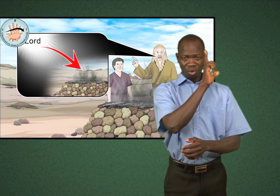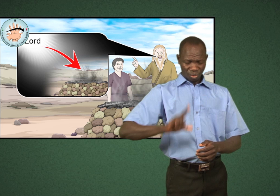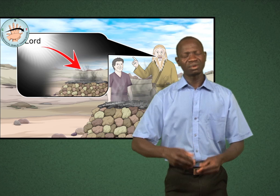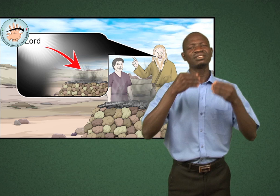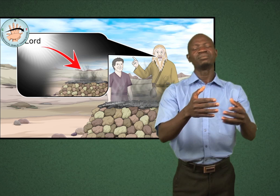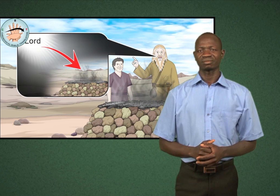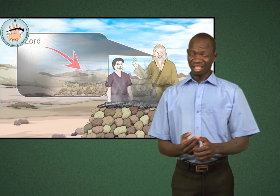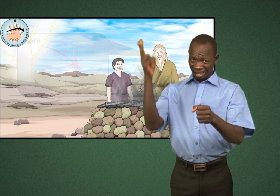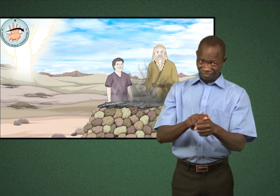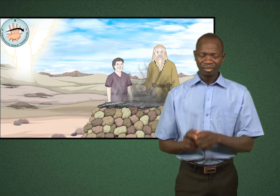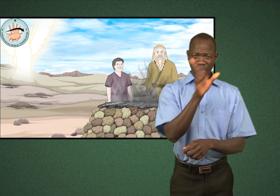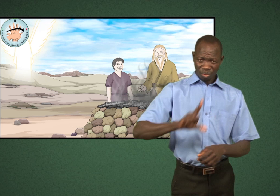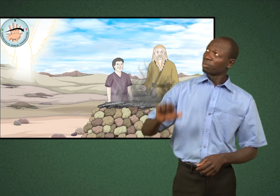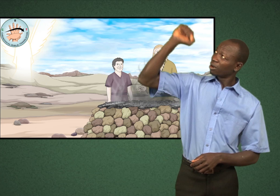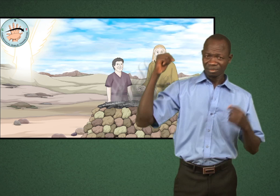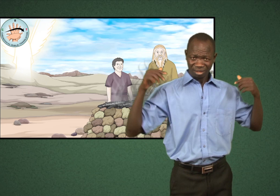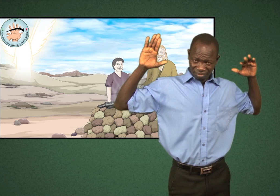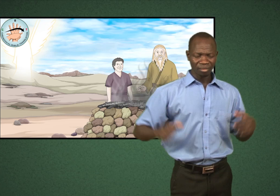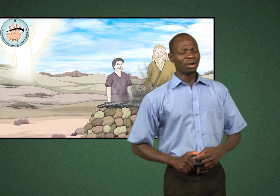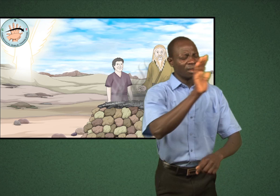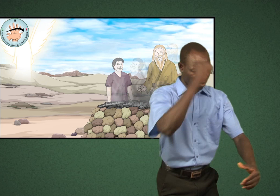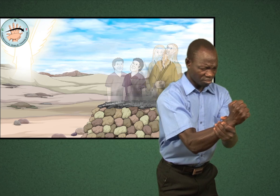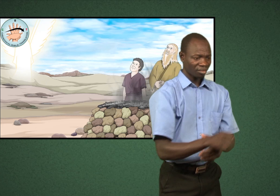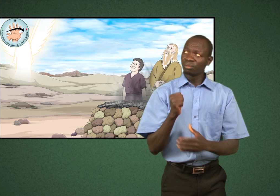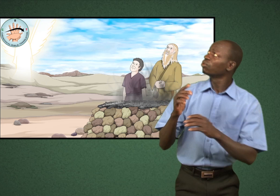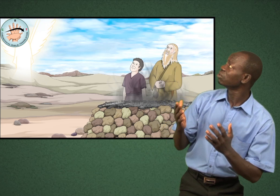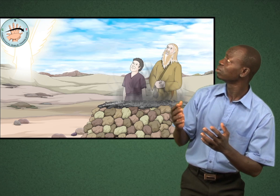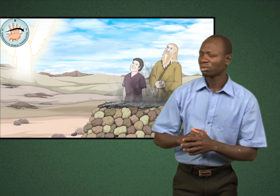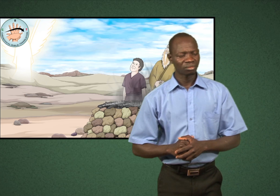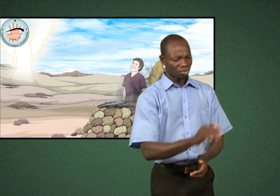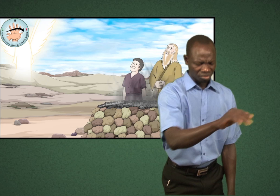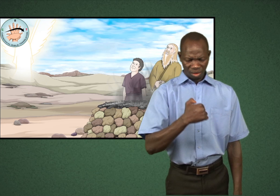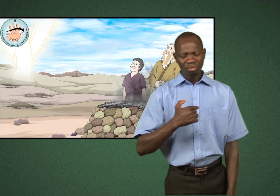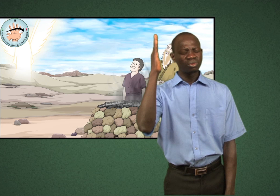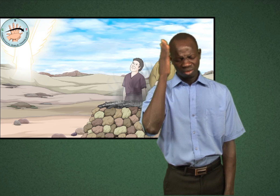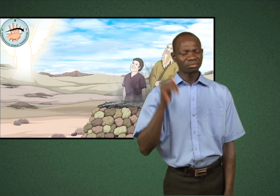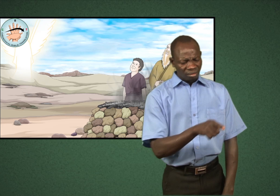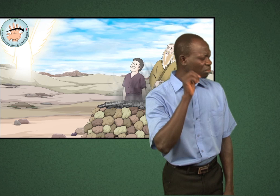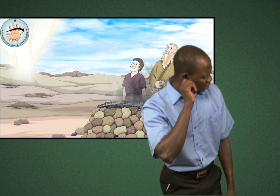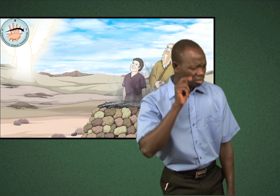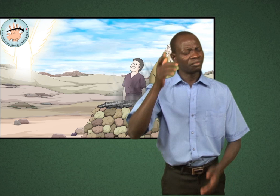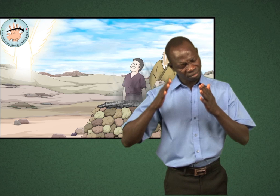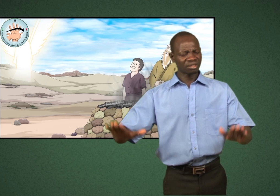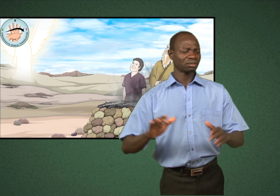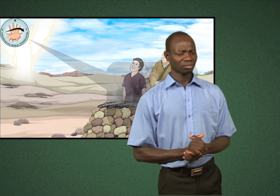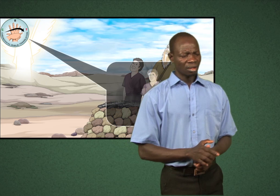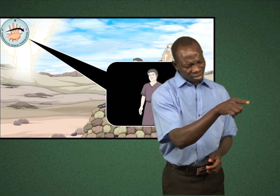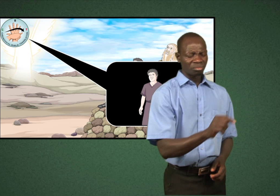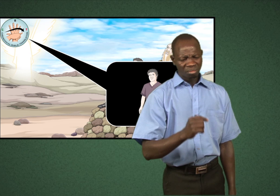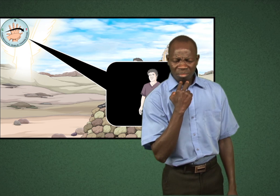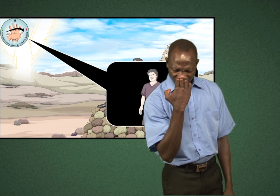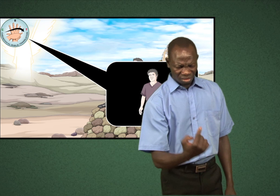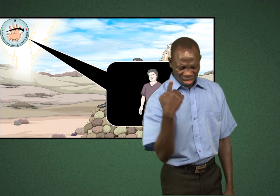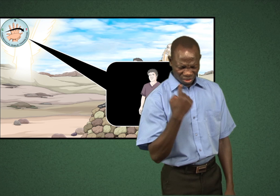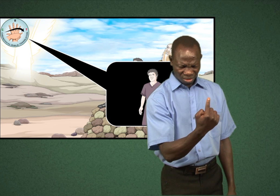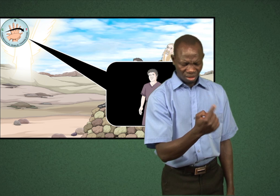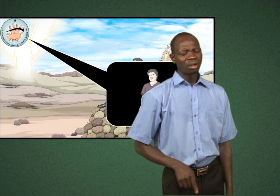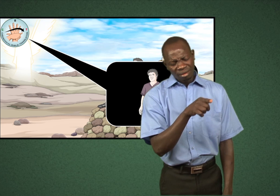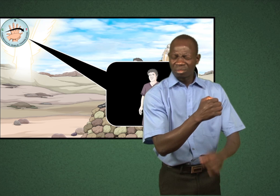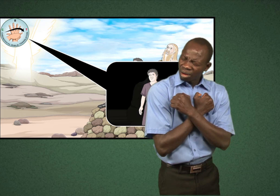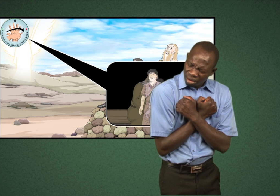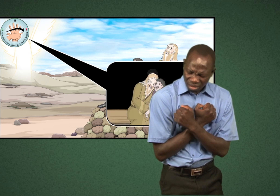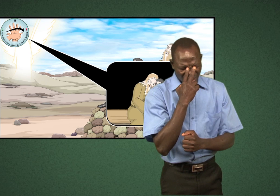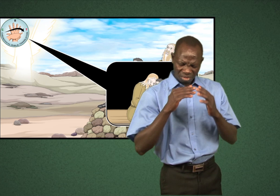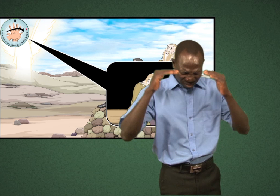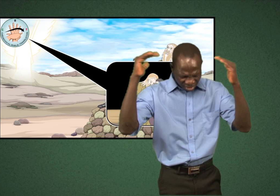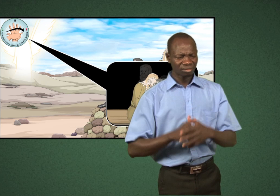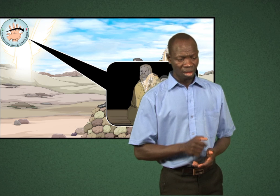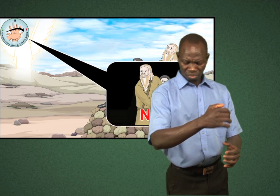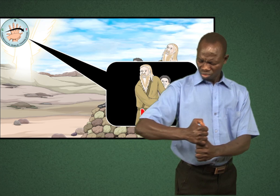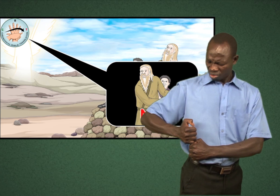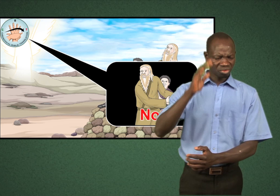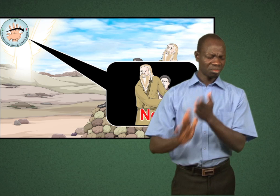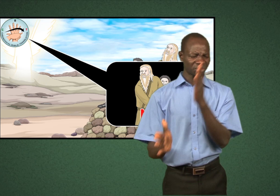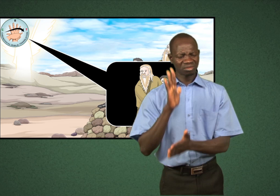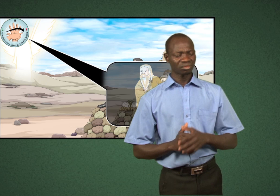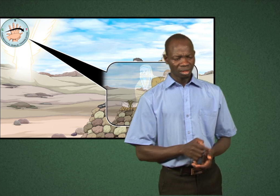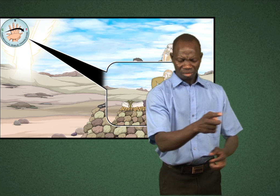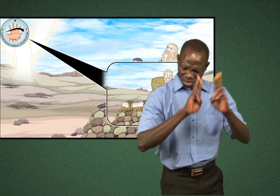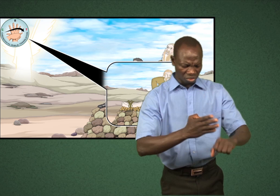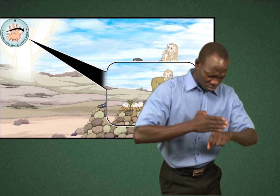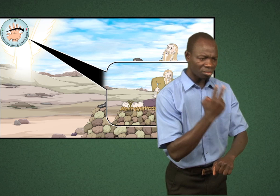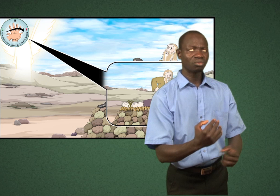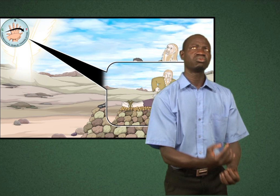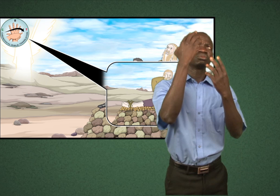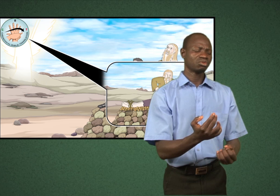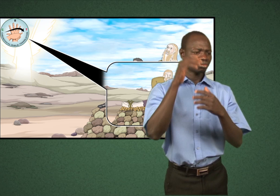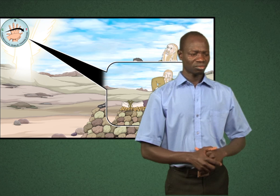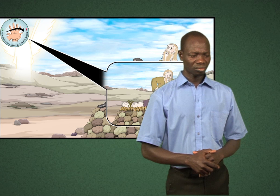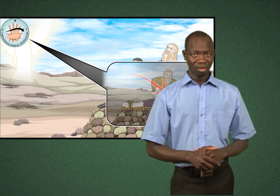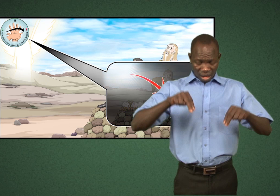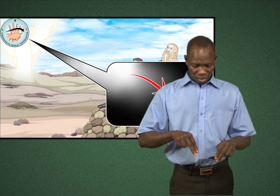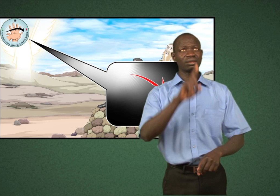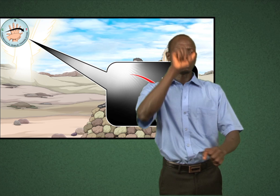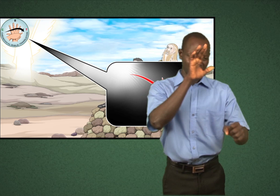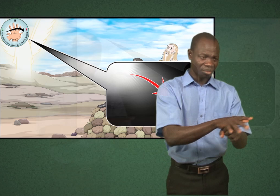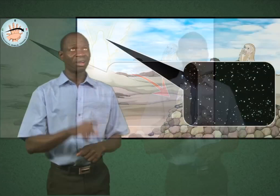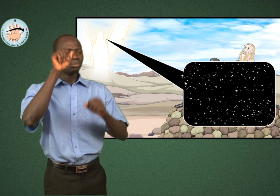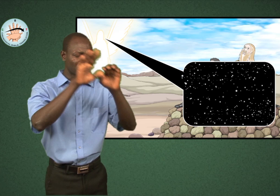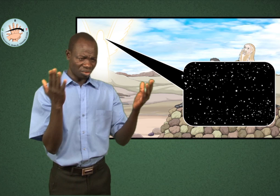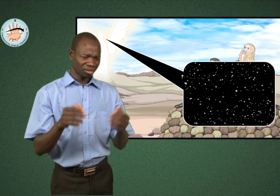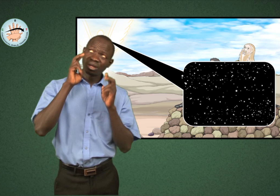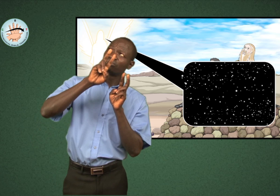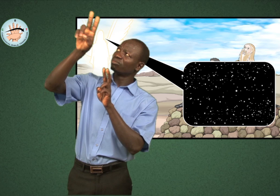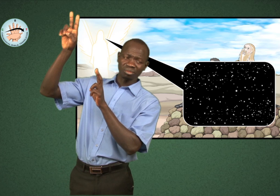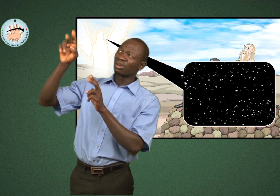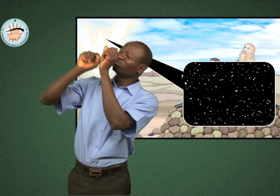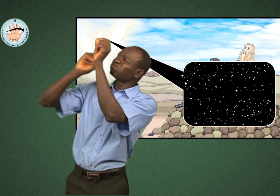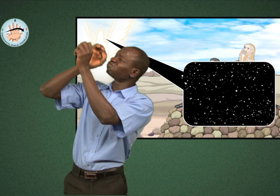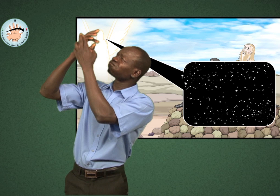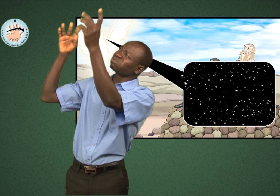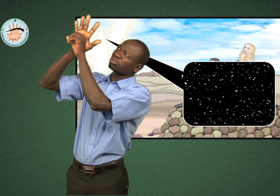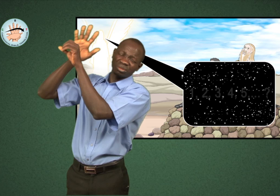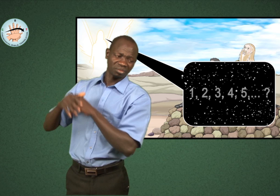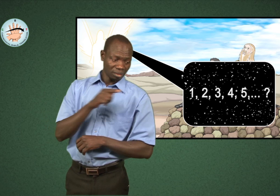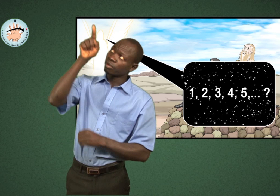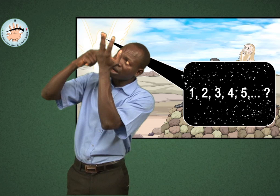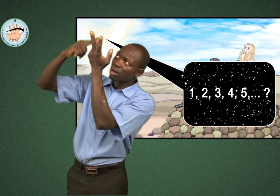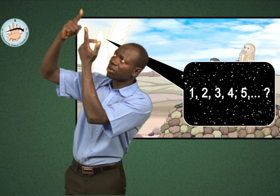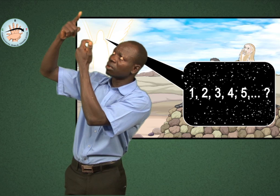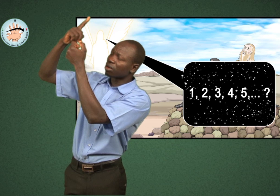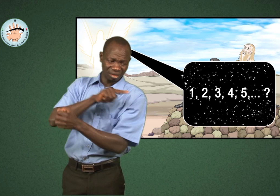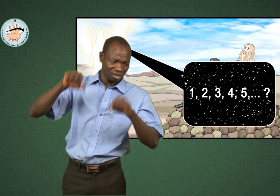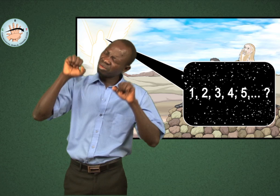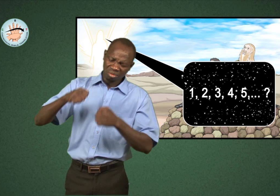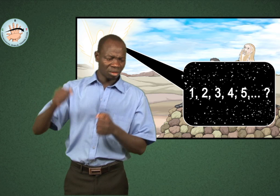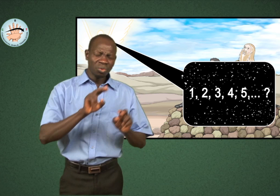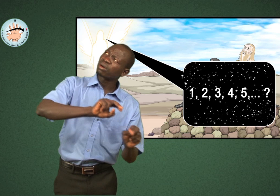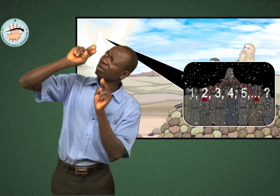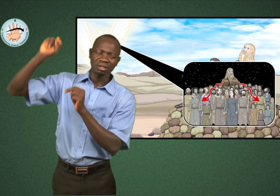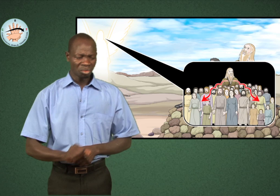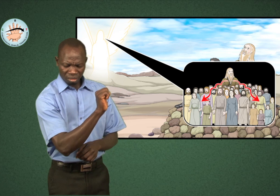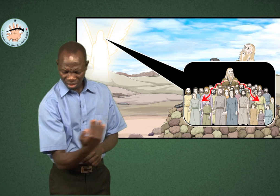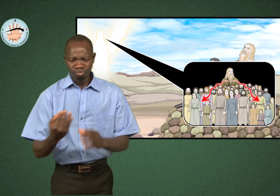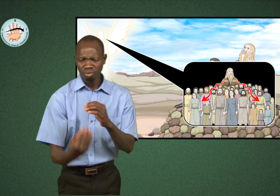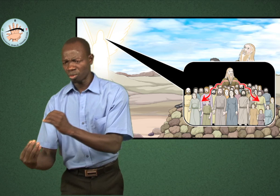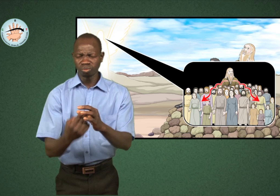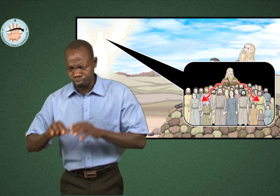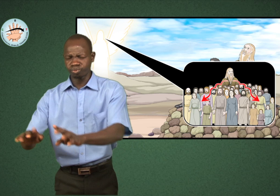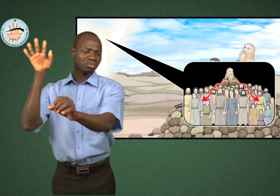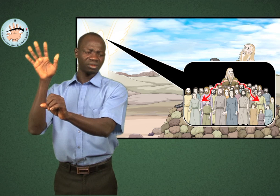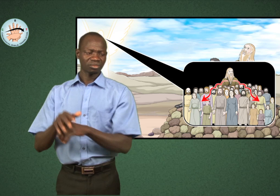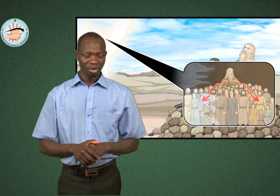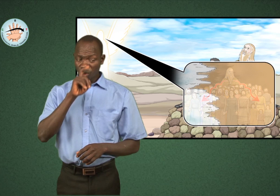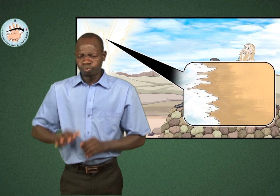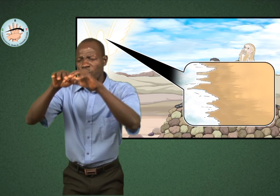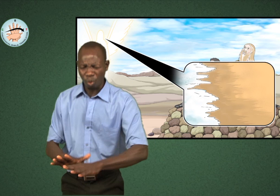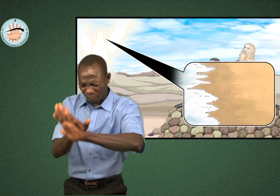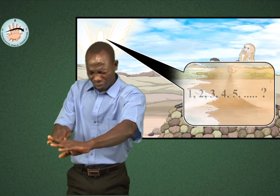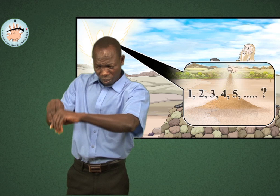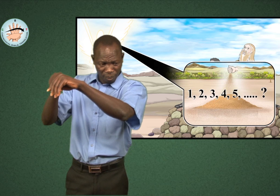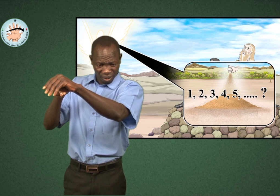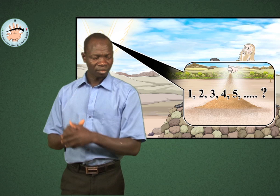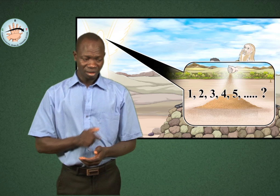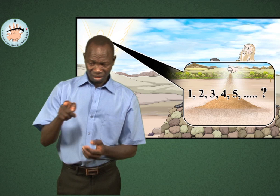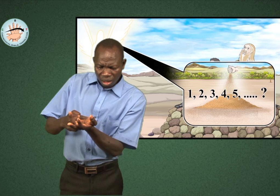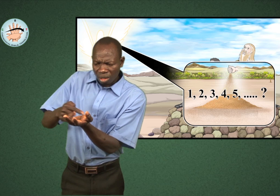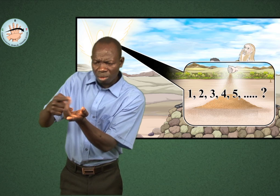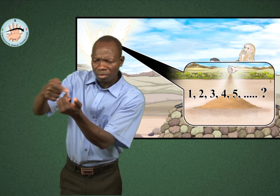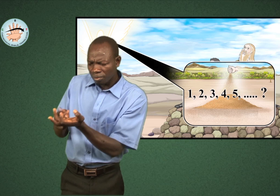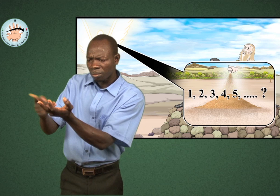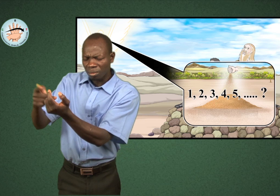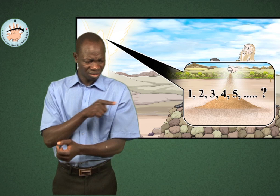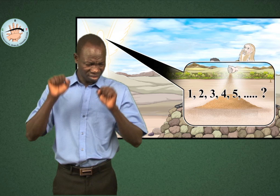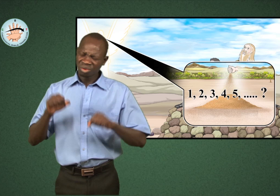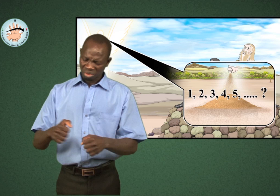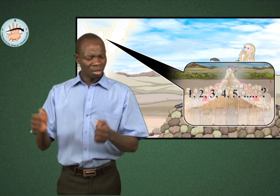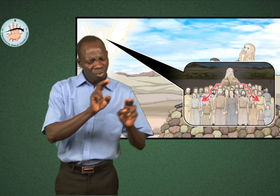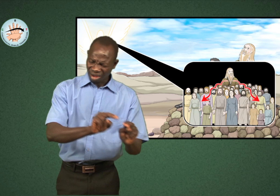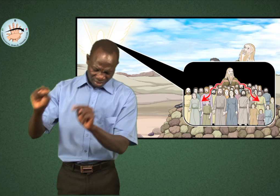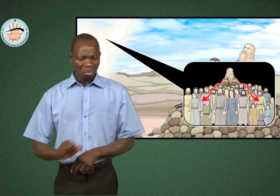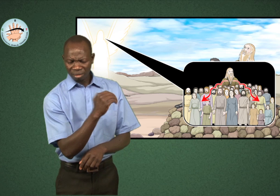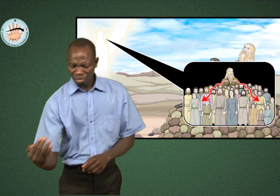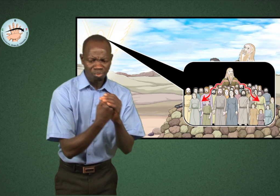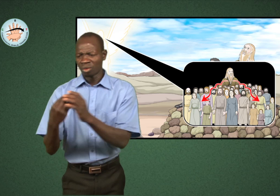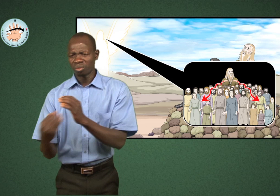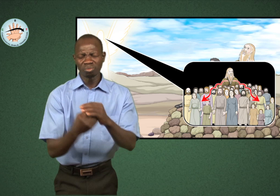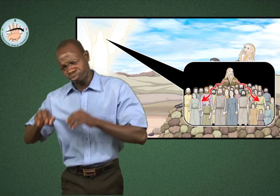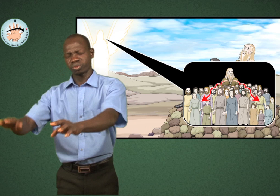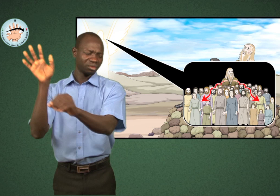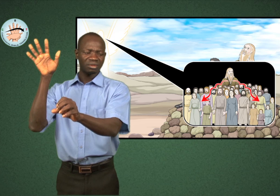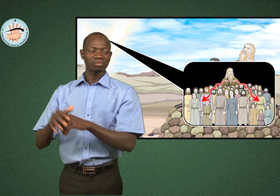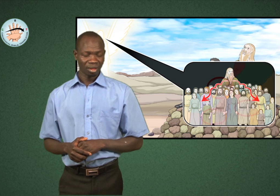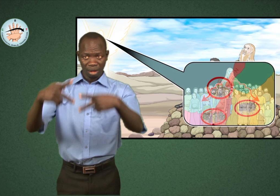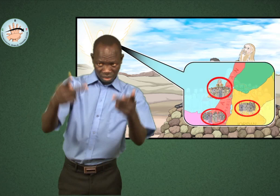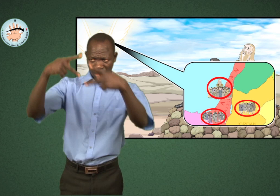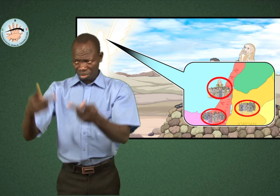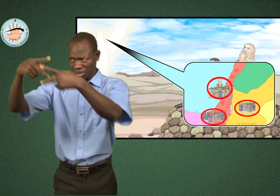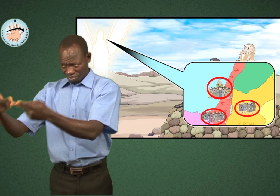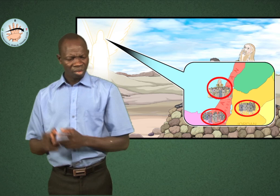And the angel of the LORD called to Abraham from heaven a second time, saying, “By Myself I have sworn, declares the LORD, that because you have done this and have not withheld your only son, I will surely bless you, and I will multiply your descendants like the stars in the sky and the sand on the seashore.